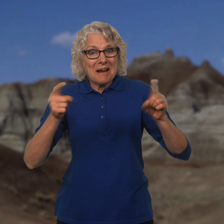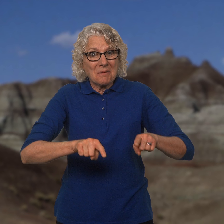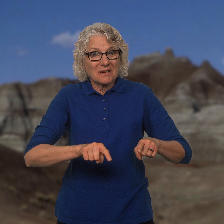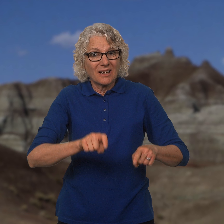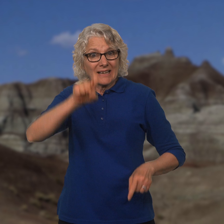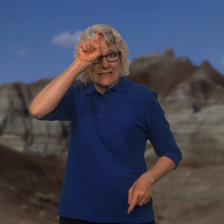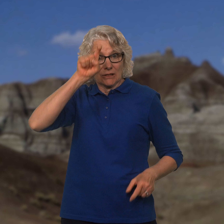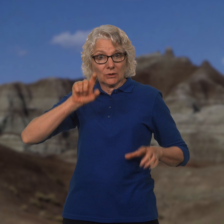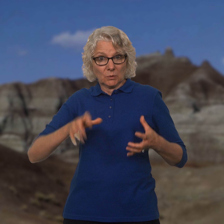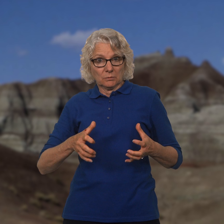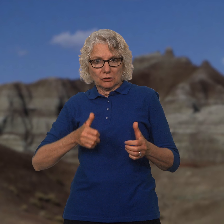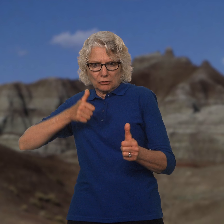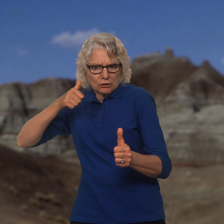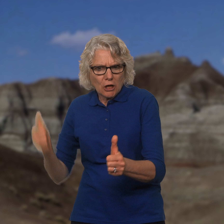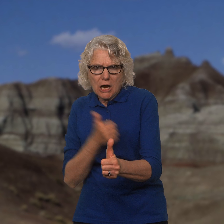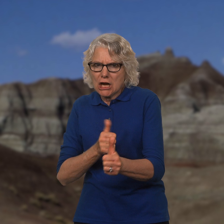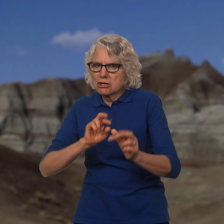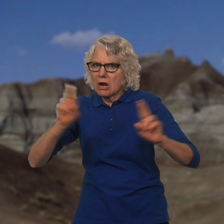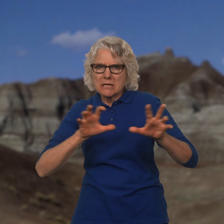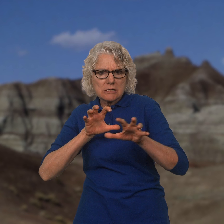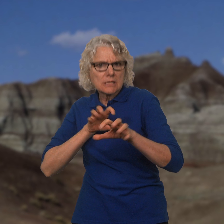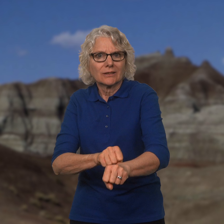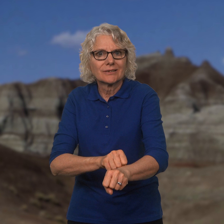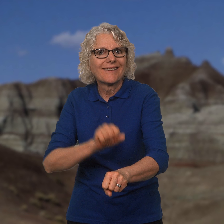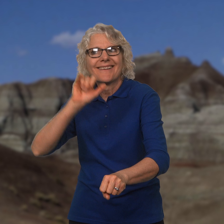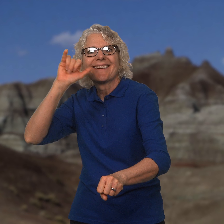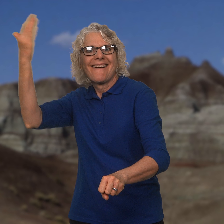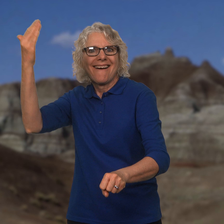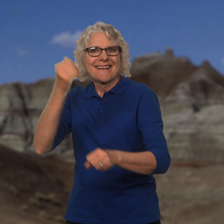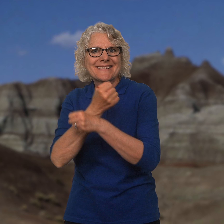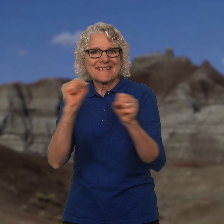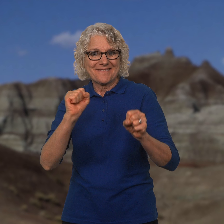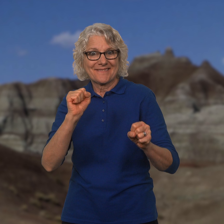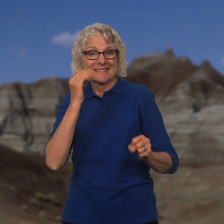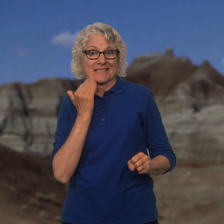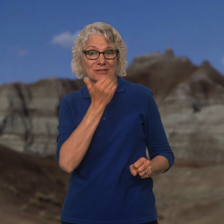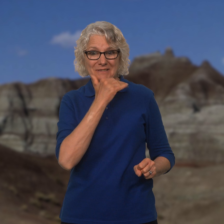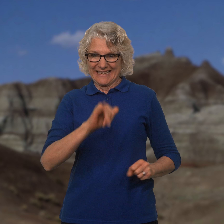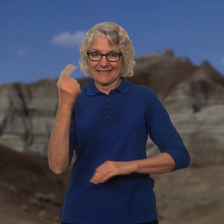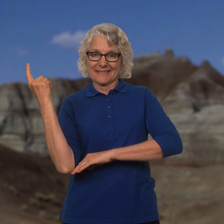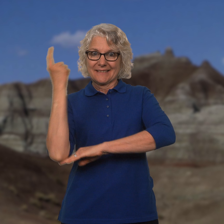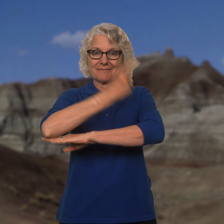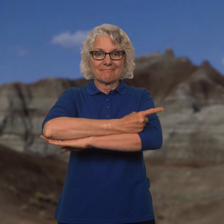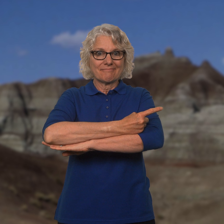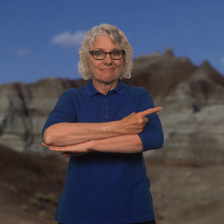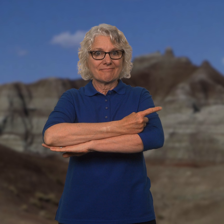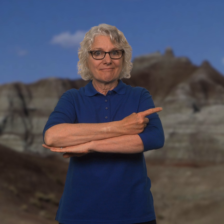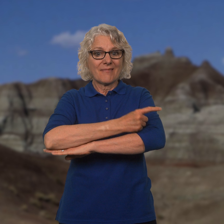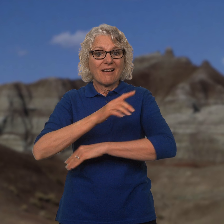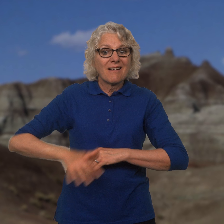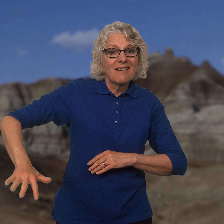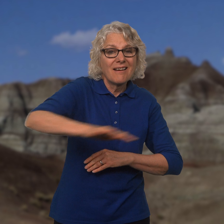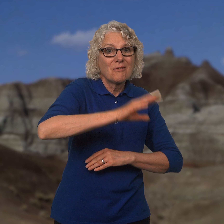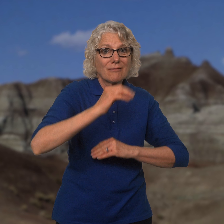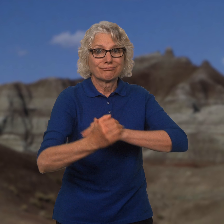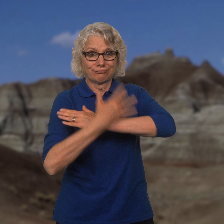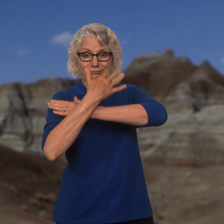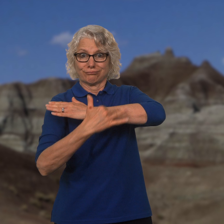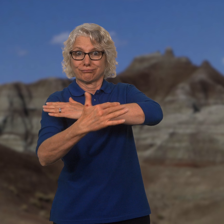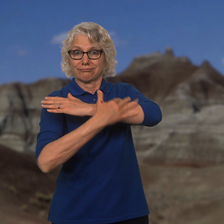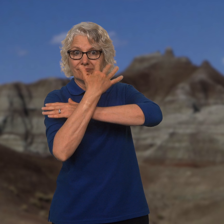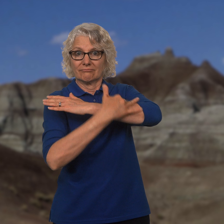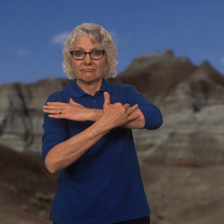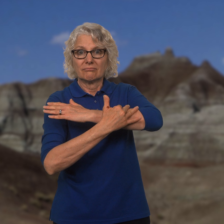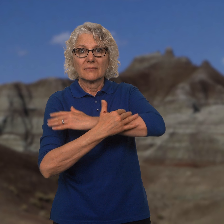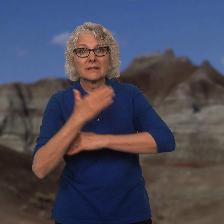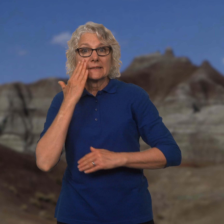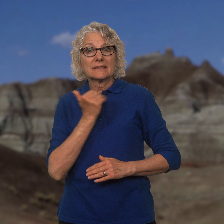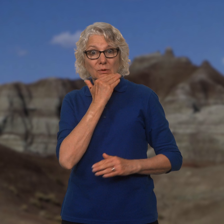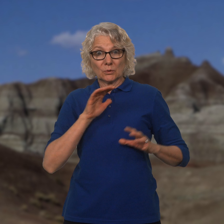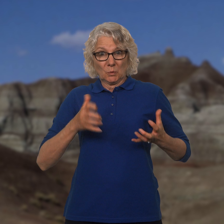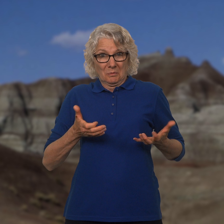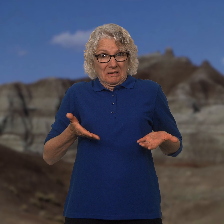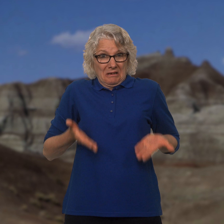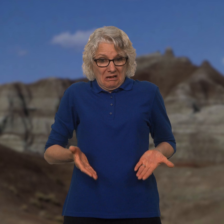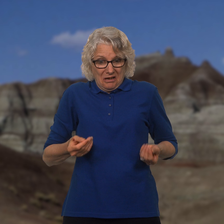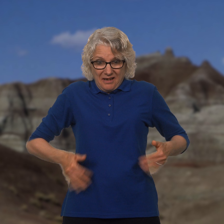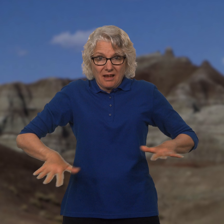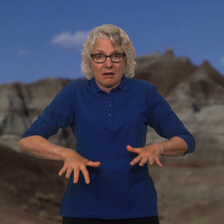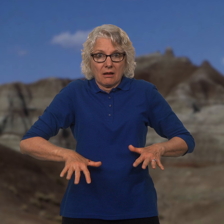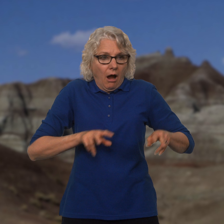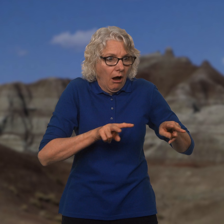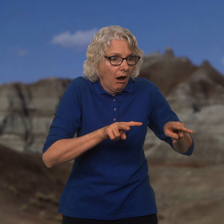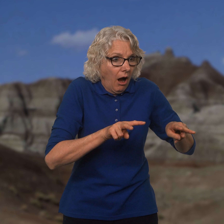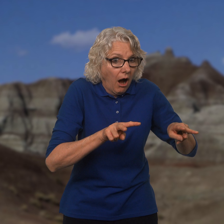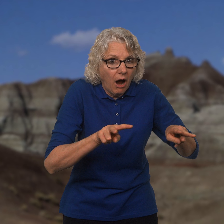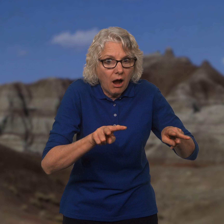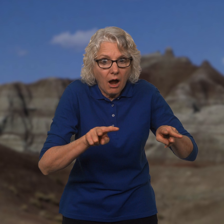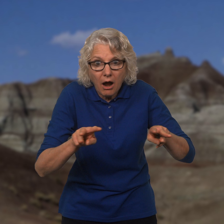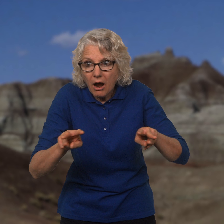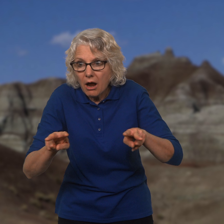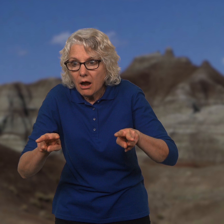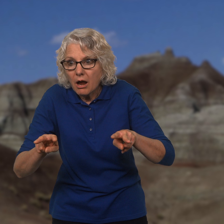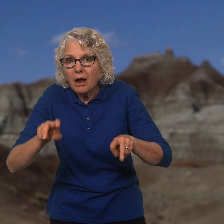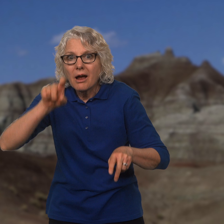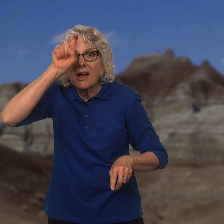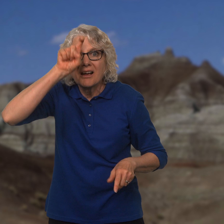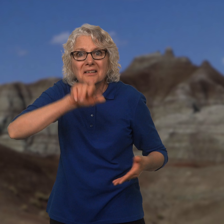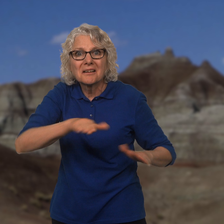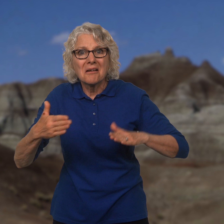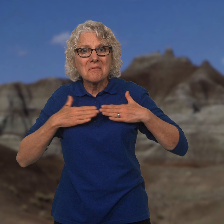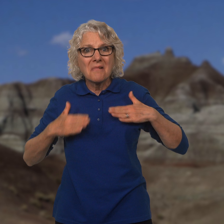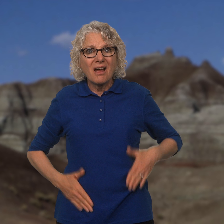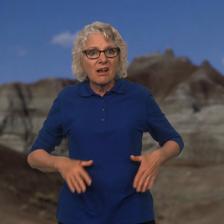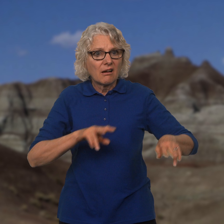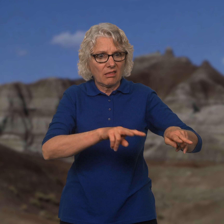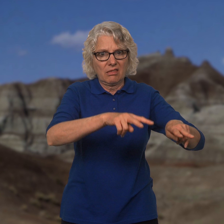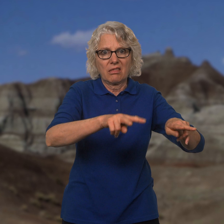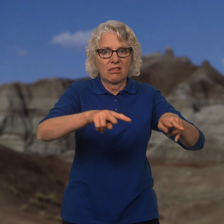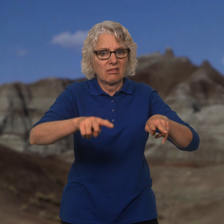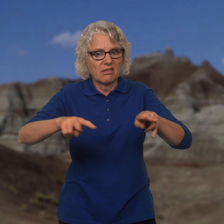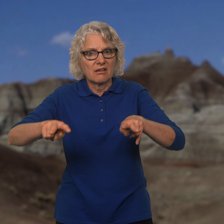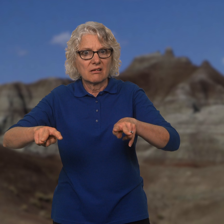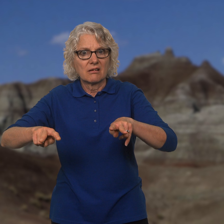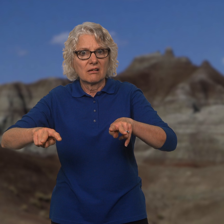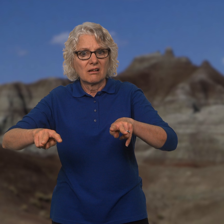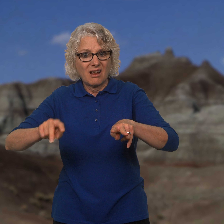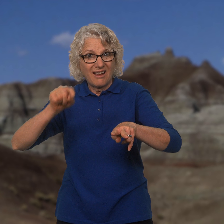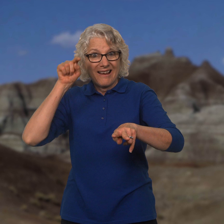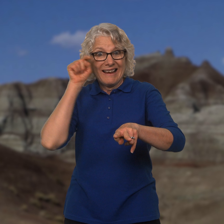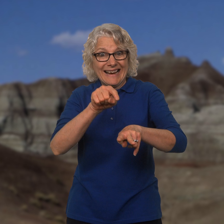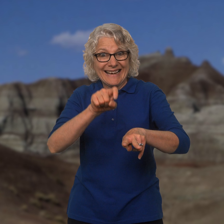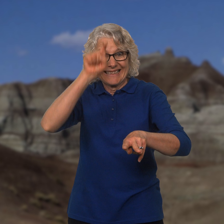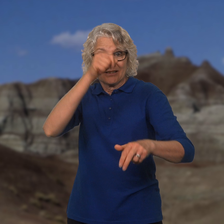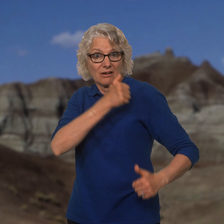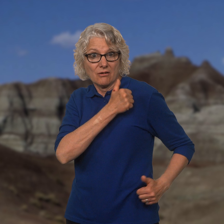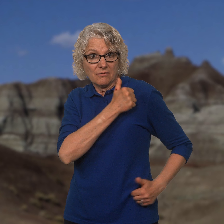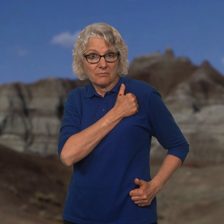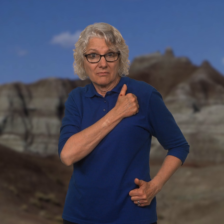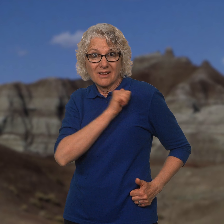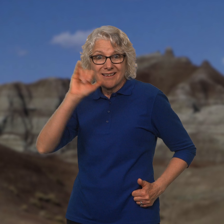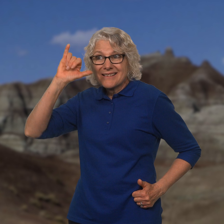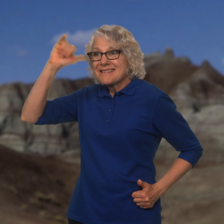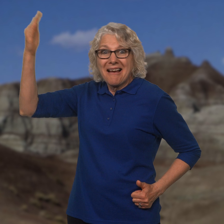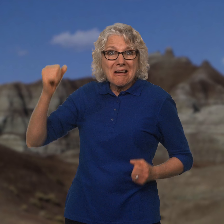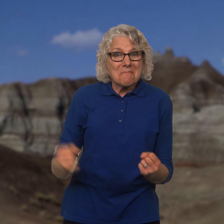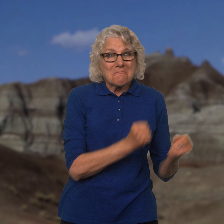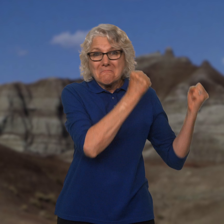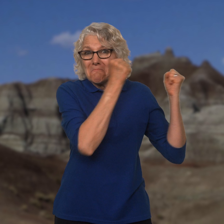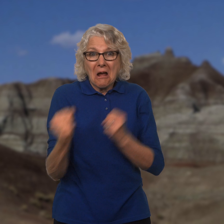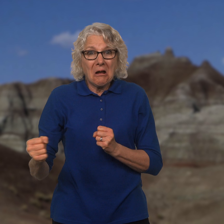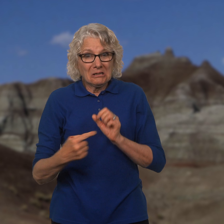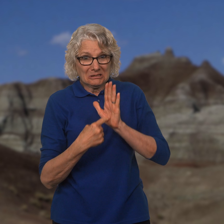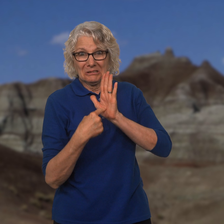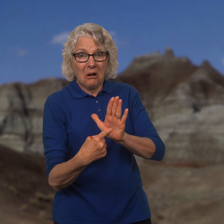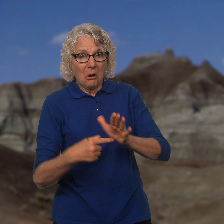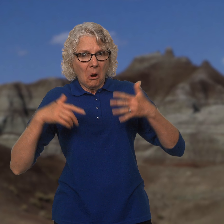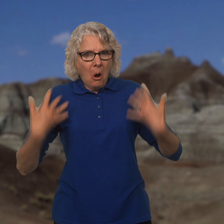That day the LORD saved Israel from the hand of the Egyptians, and Israel saw the Egyptians dead on the shore.